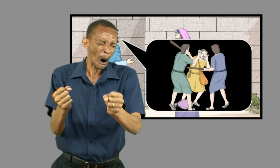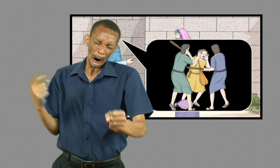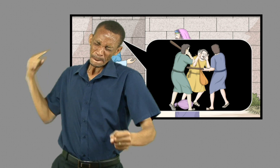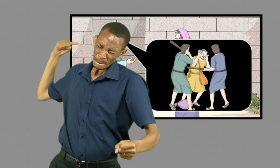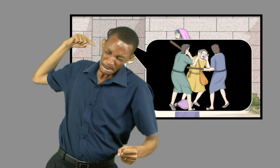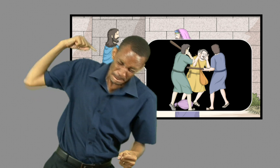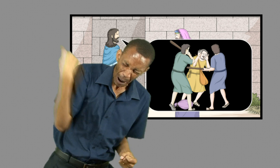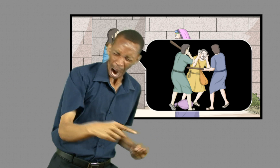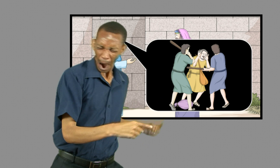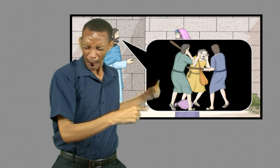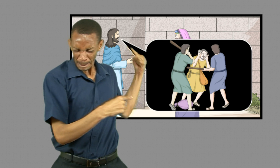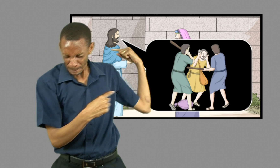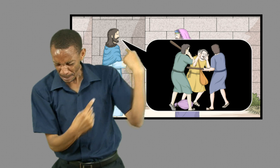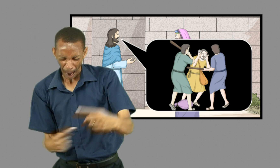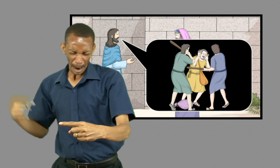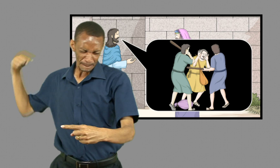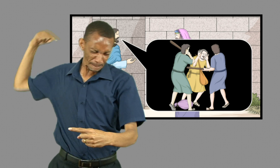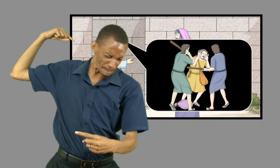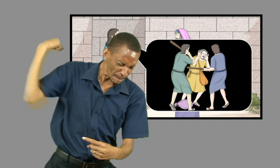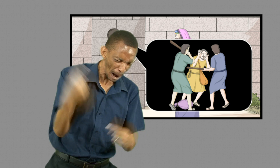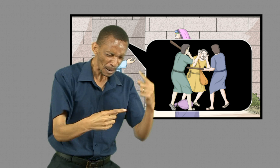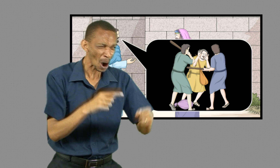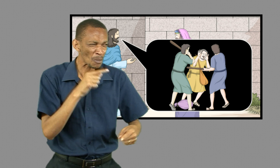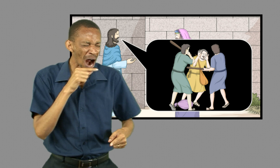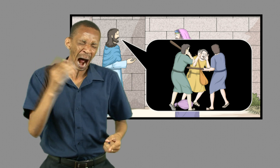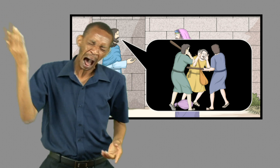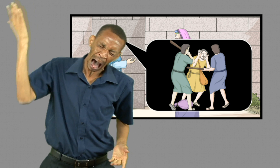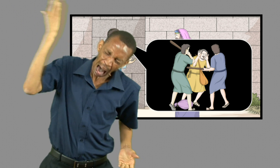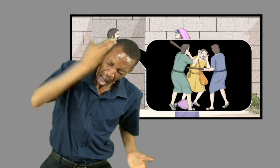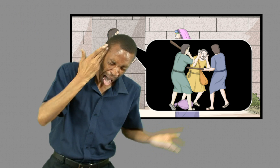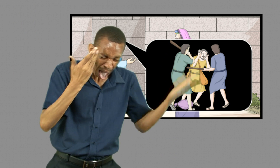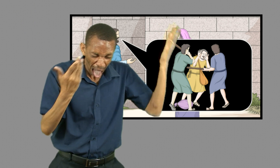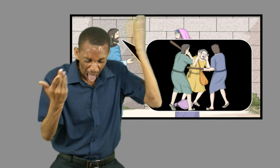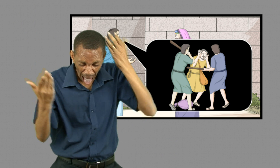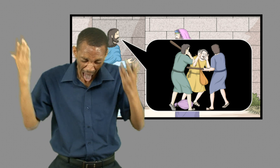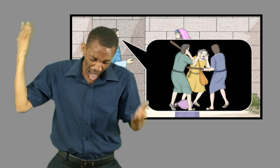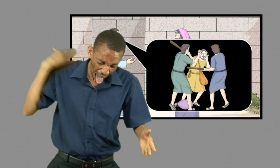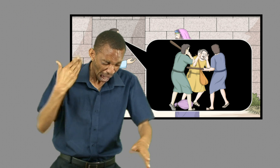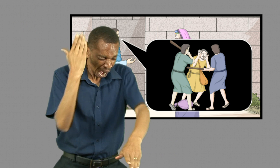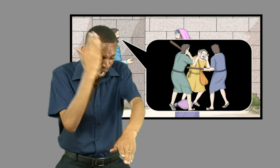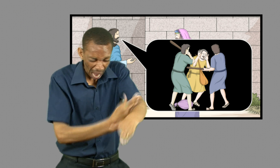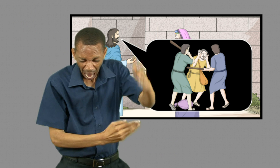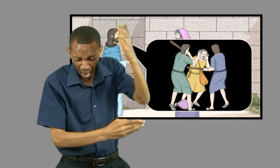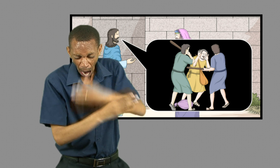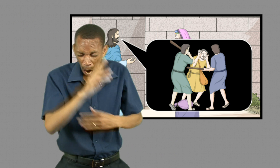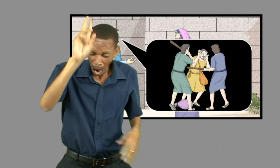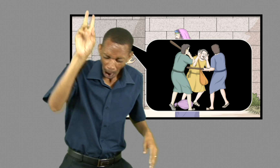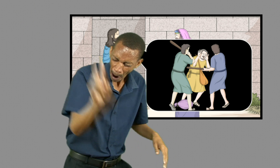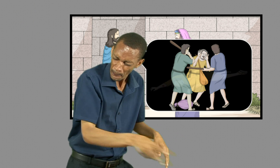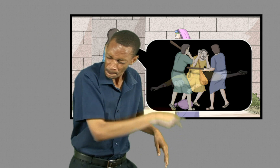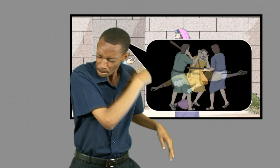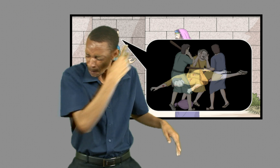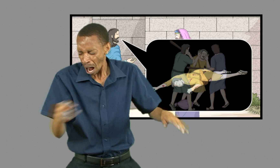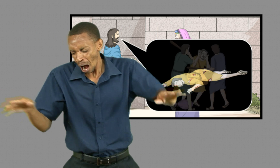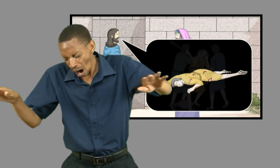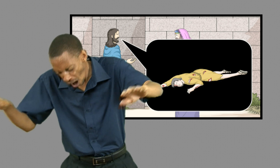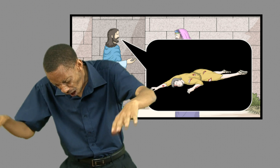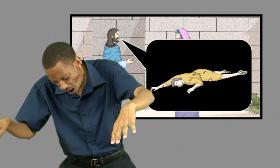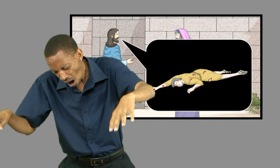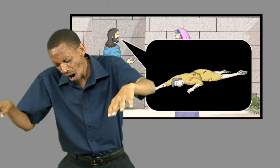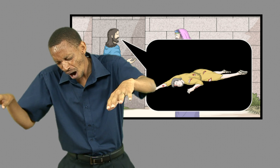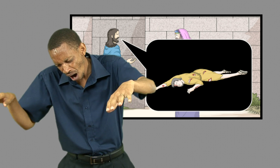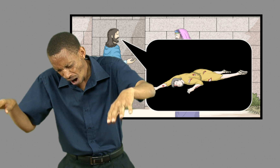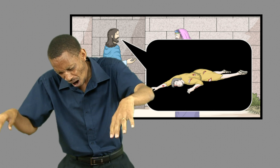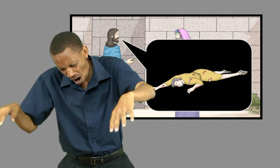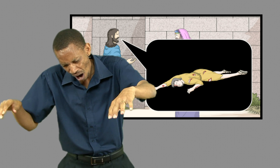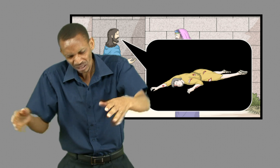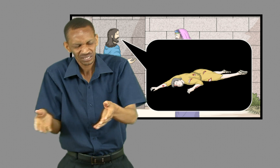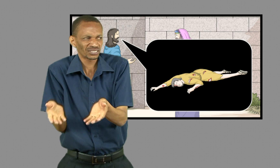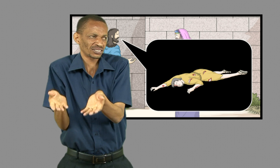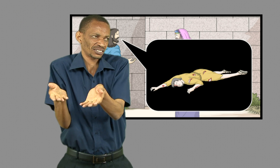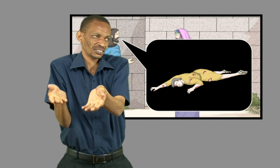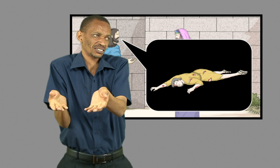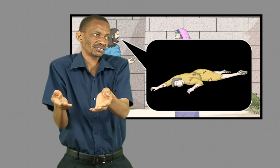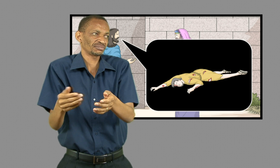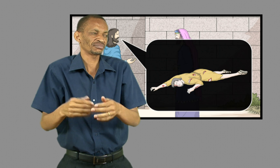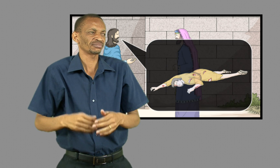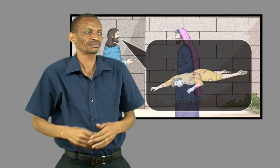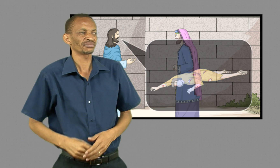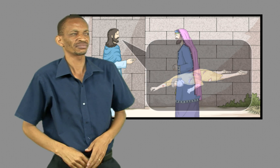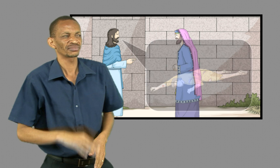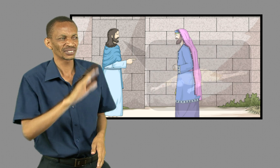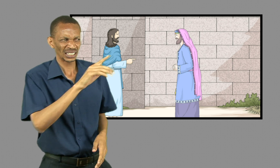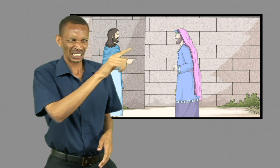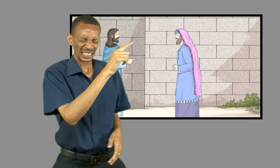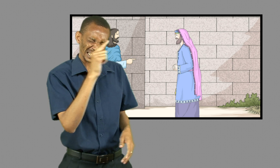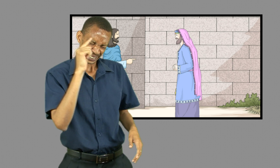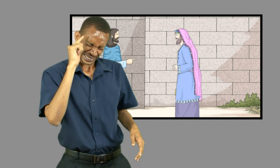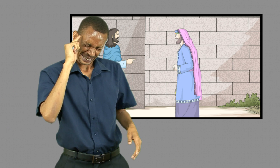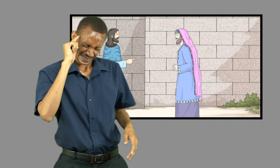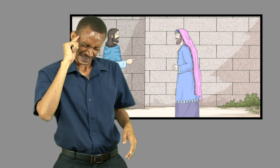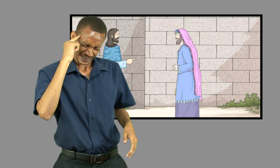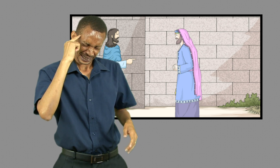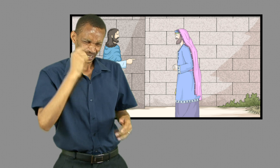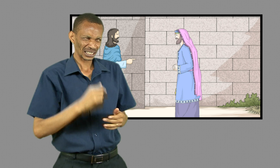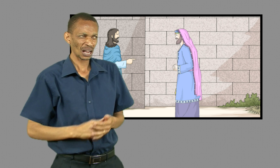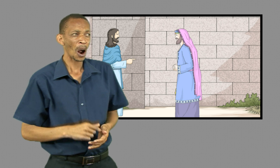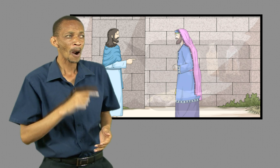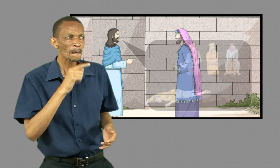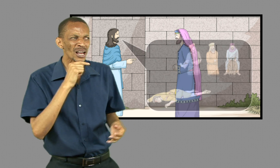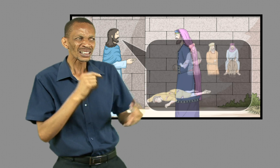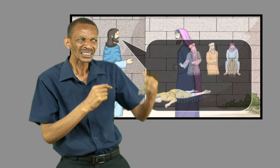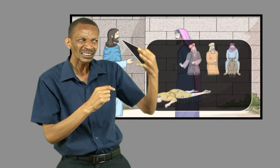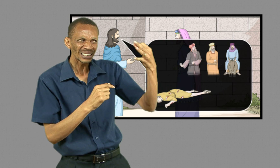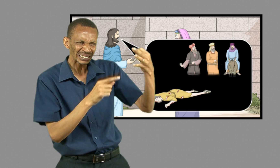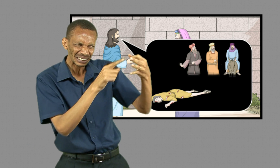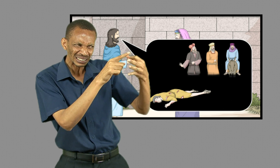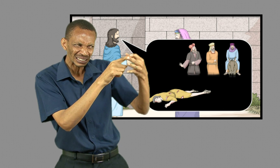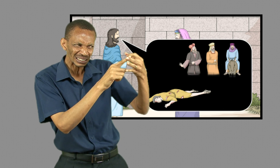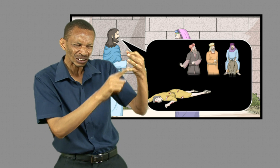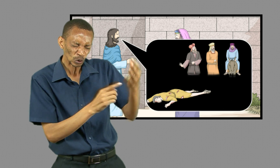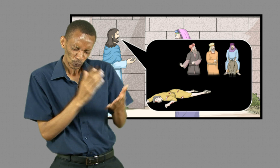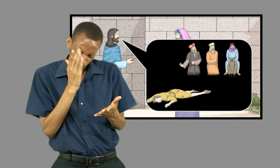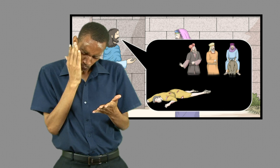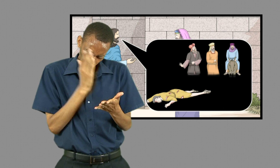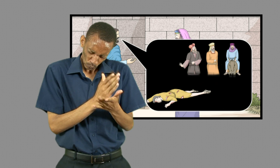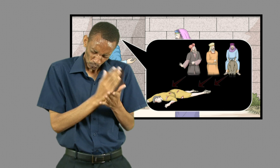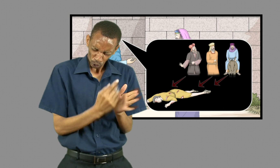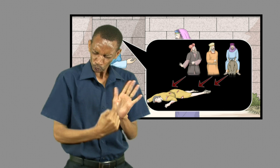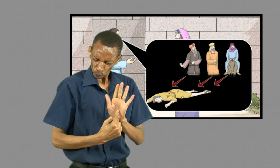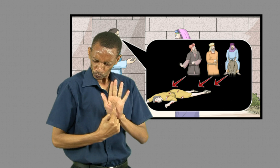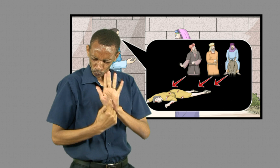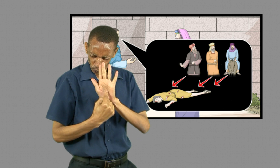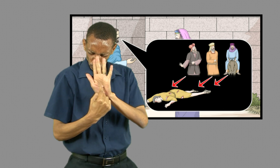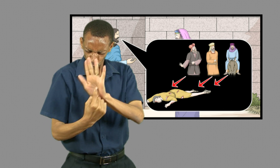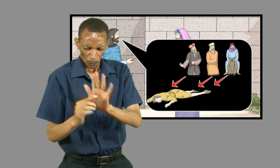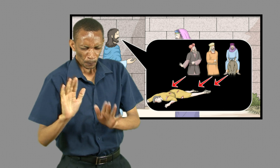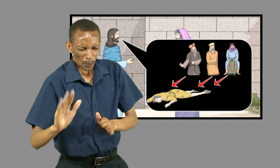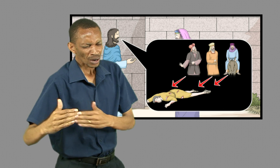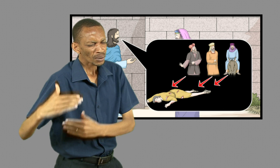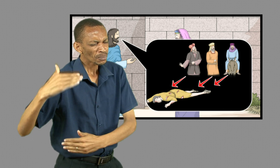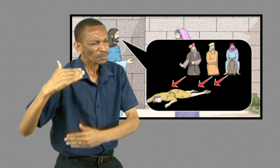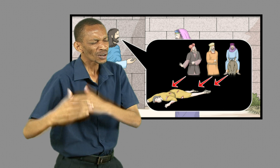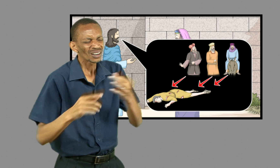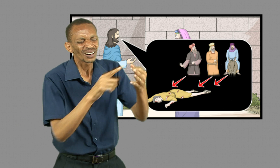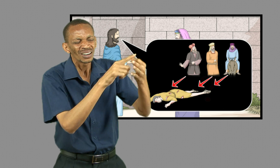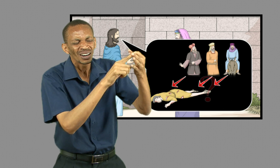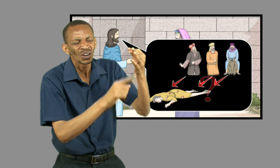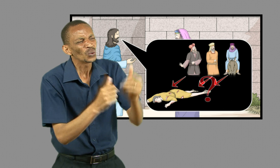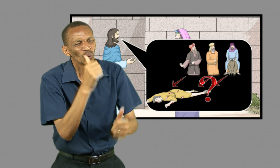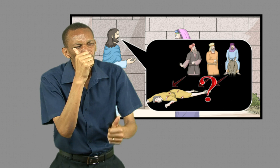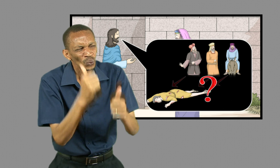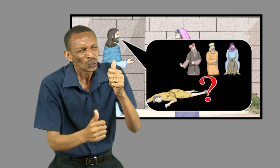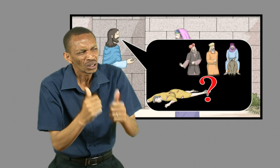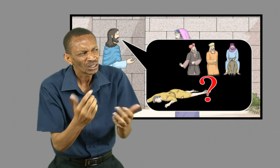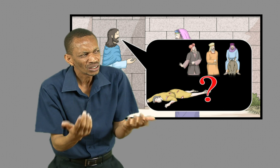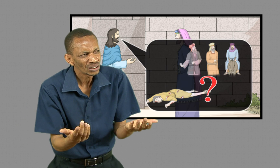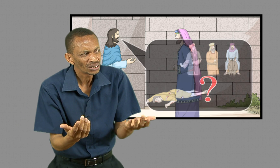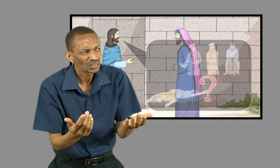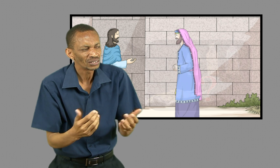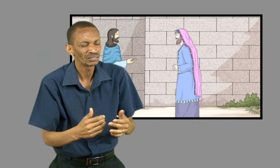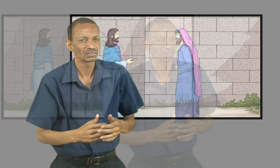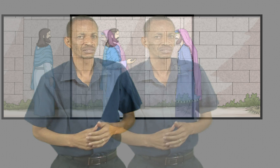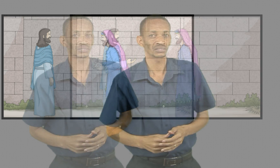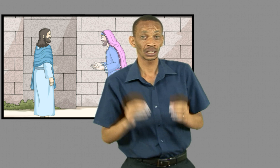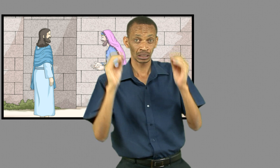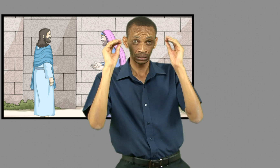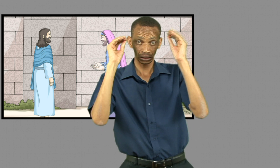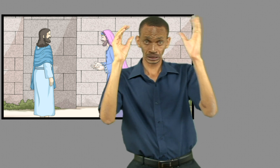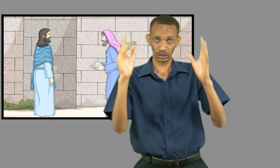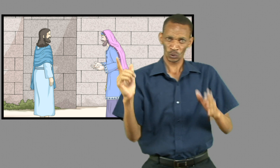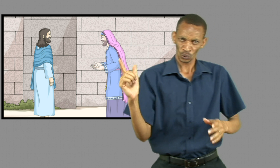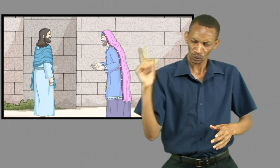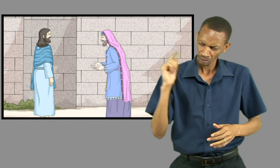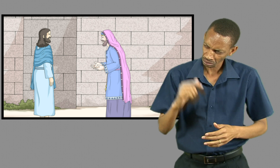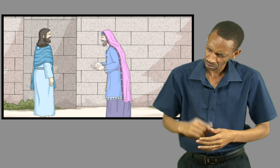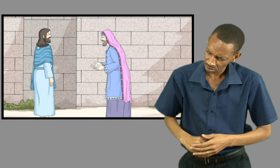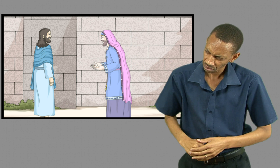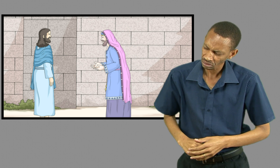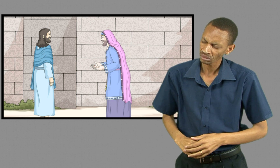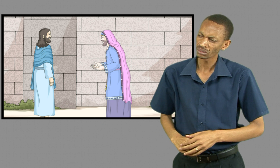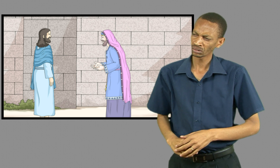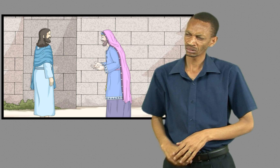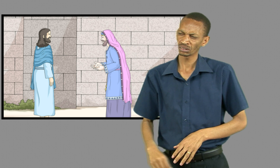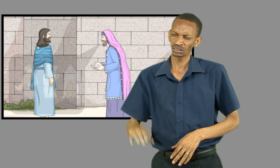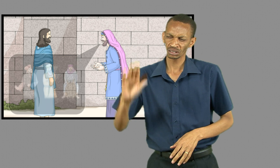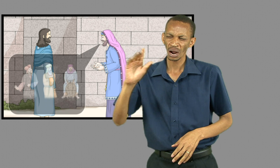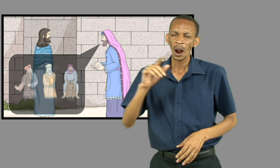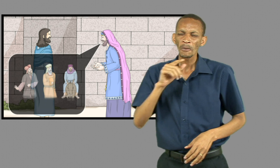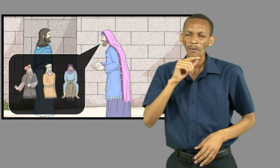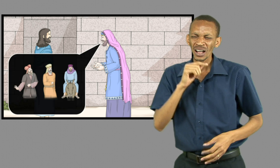Which of these three do you think was a neighbor to the man who fell into the hands of robbers?”